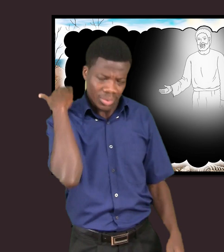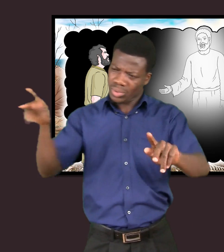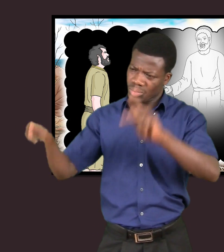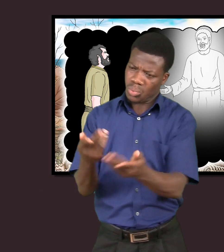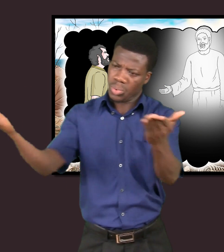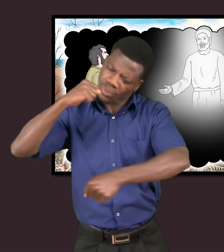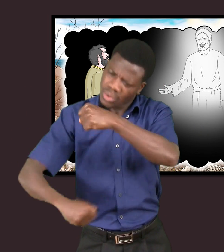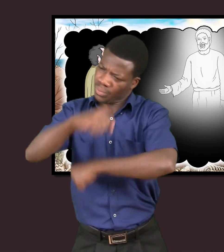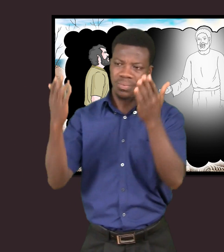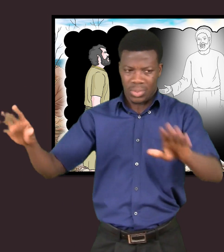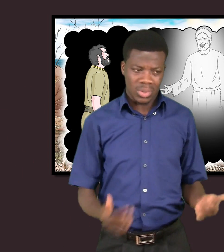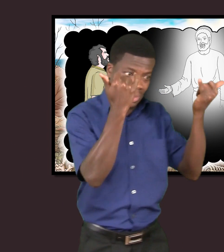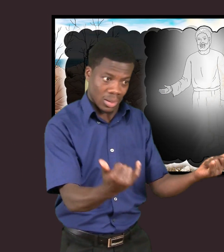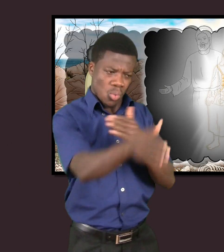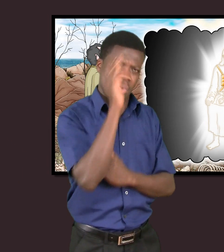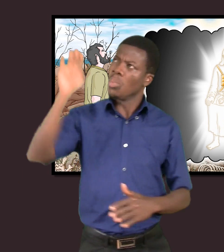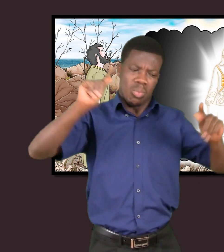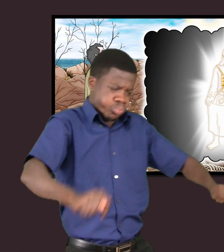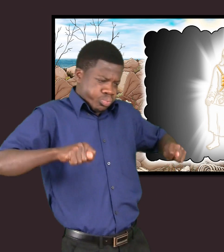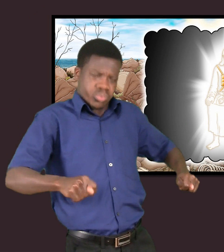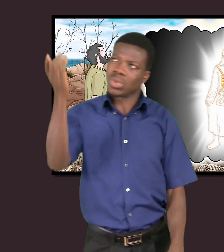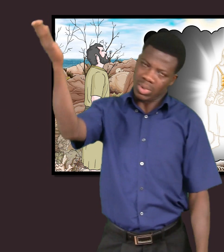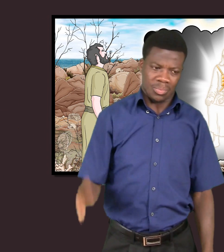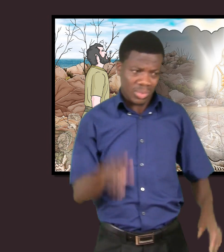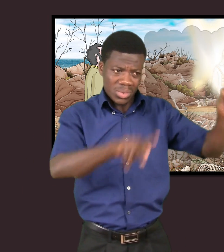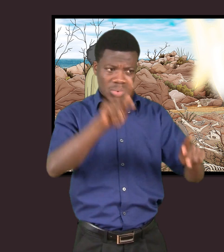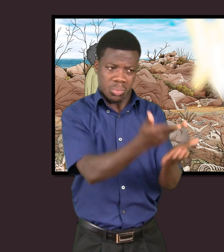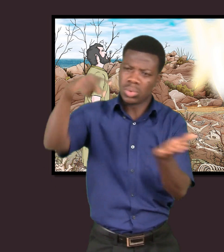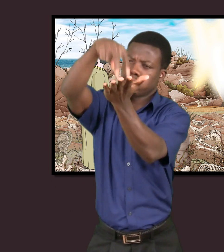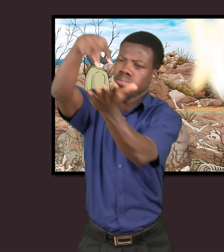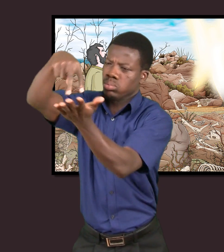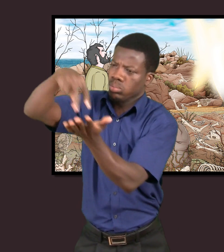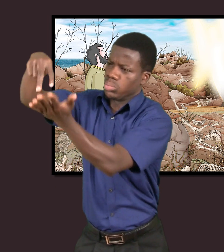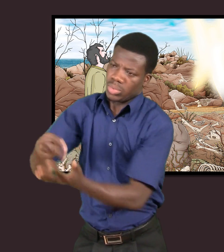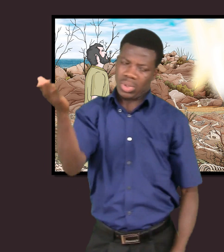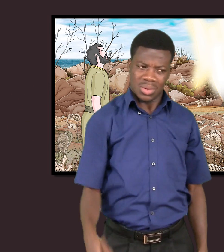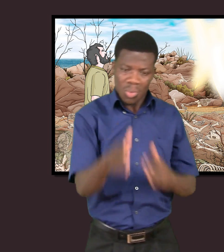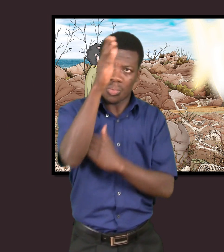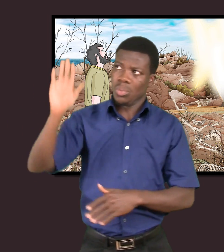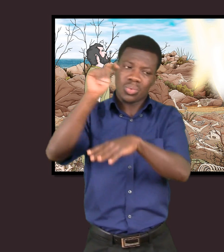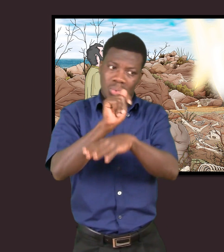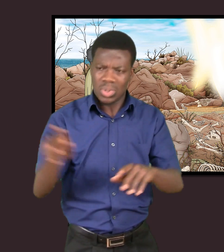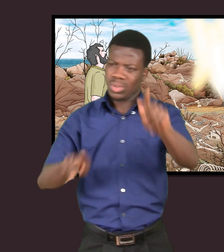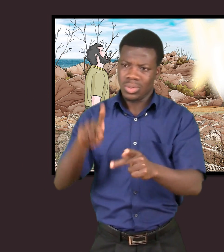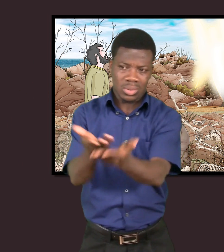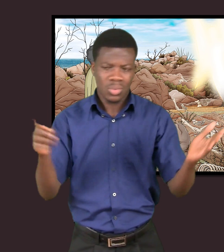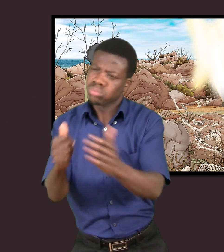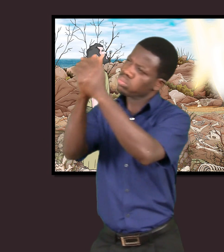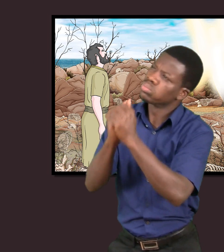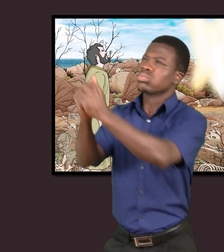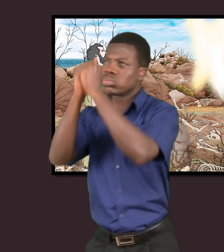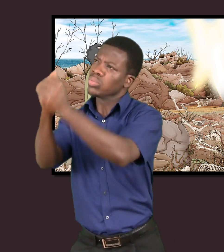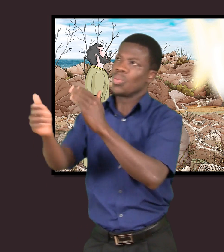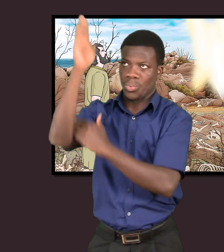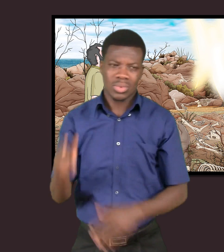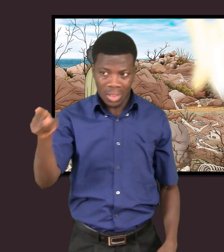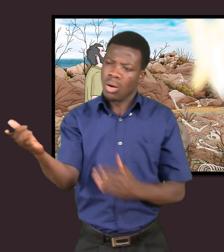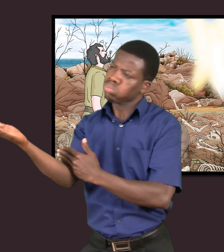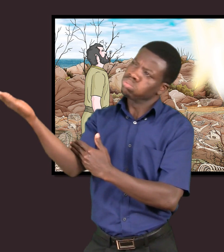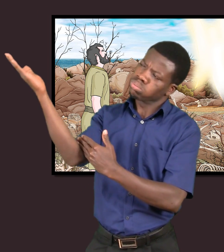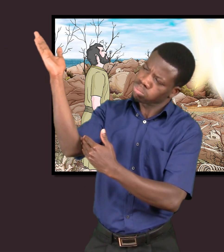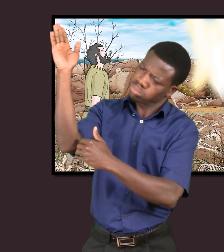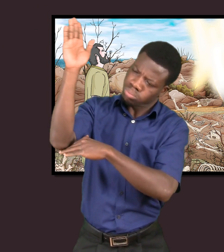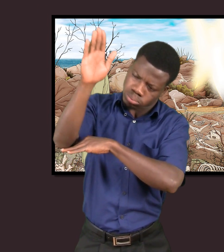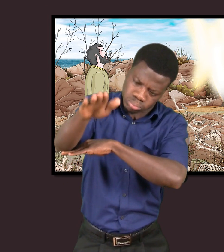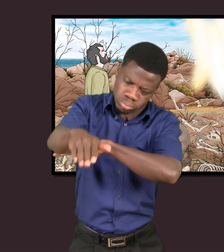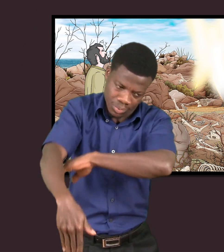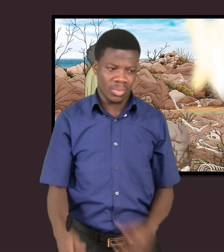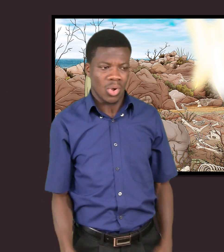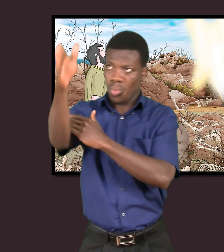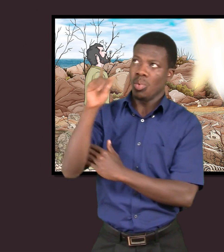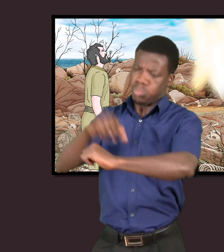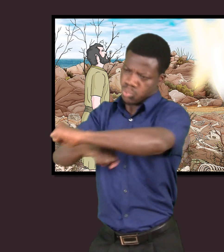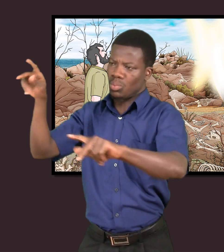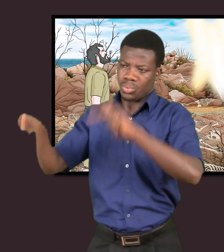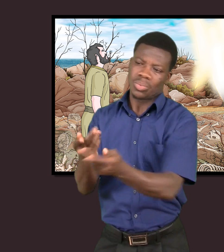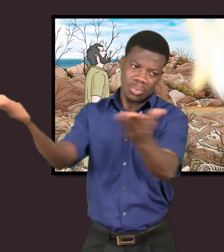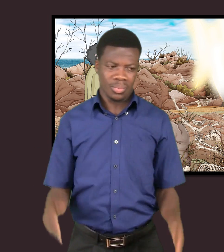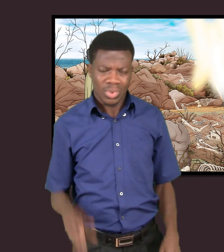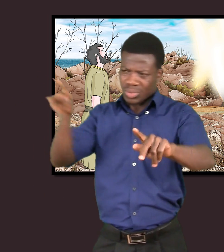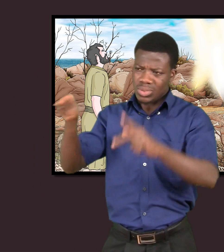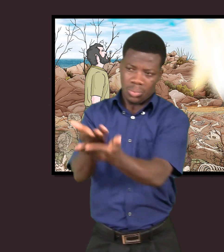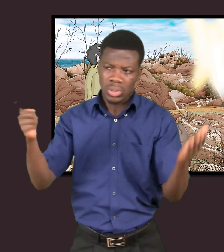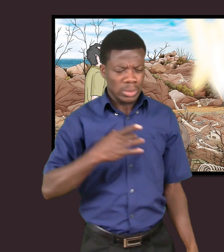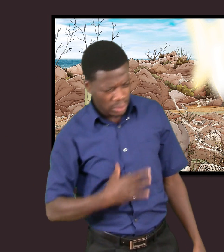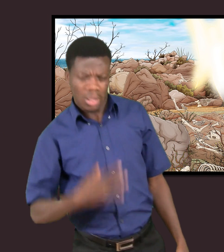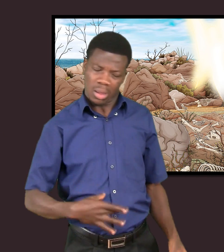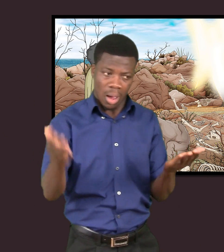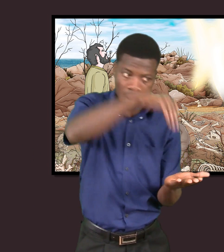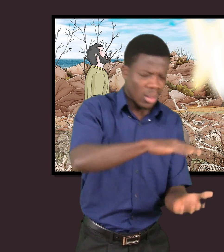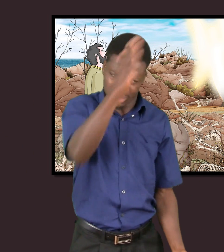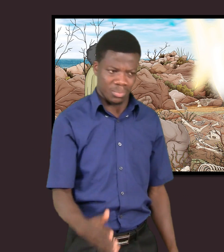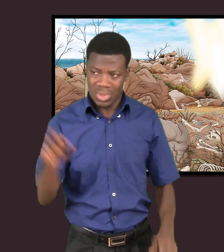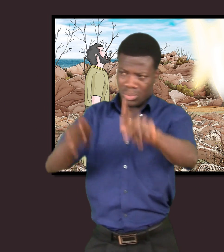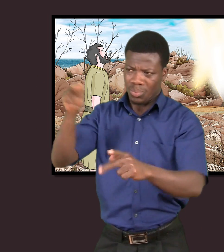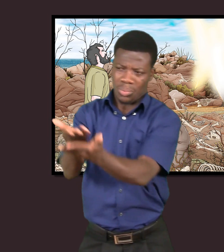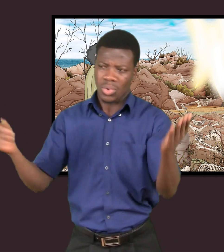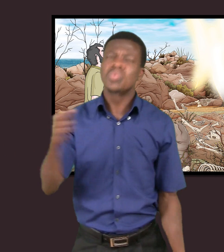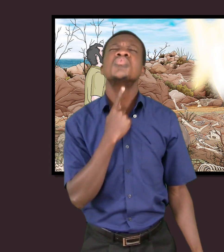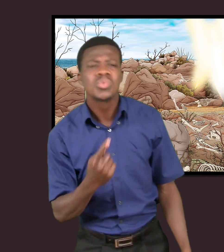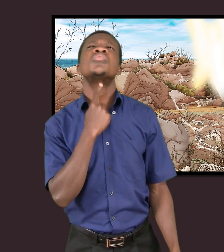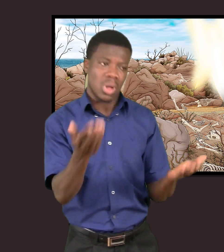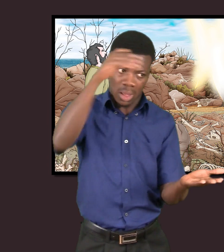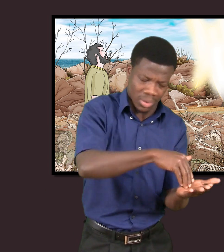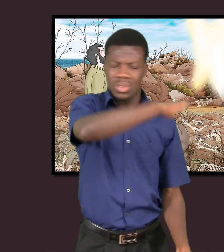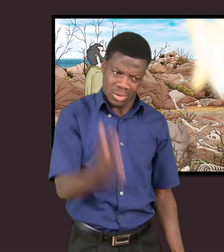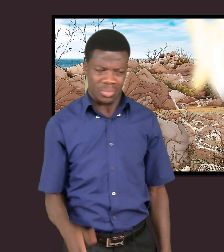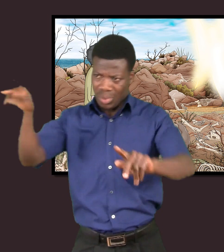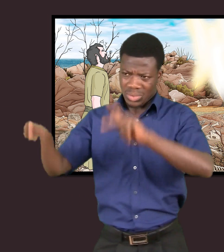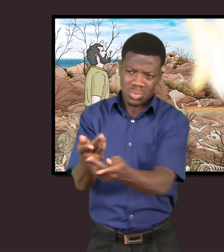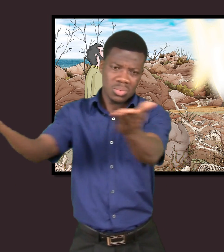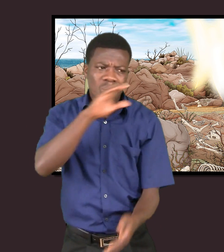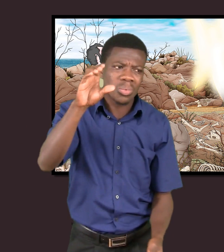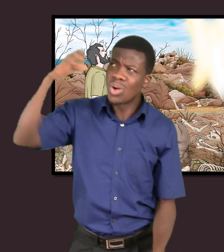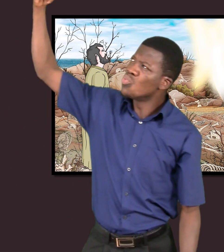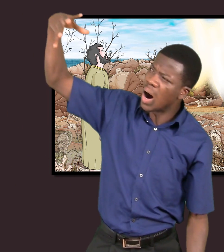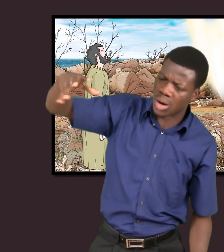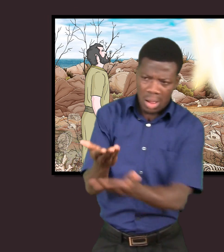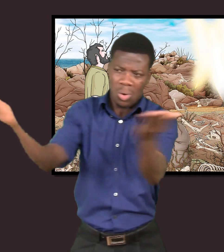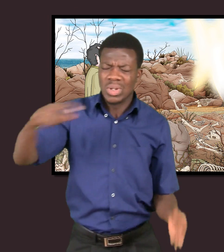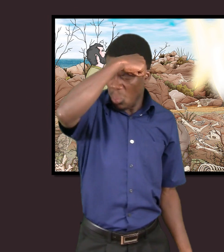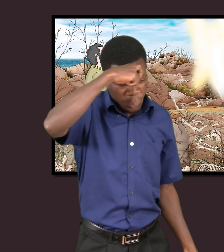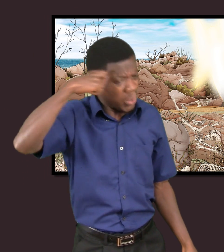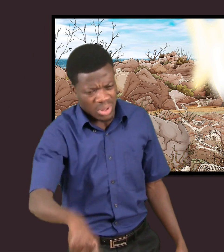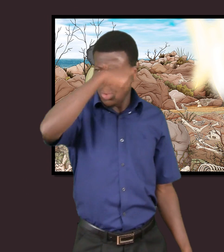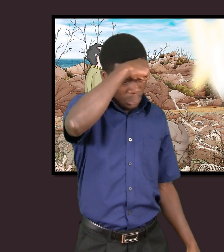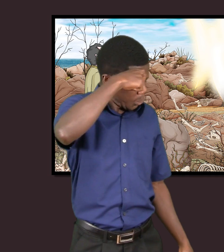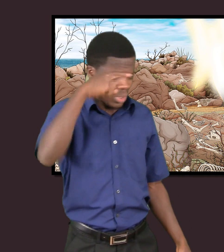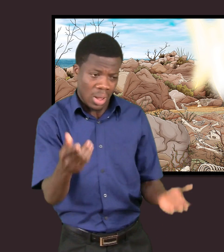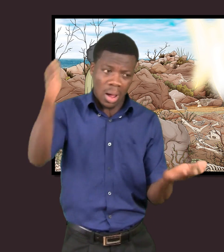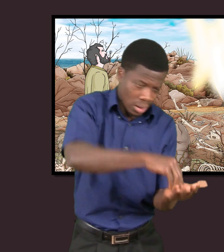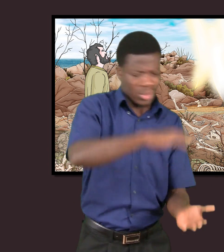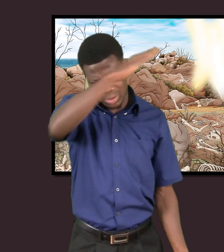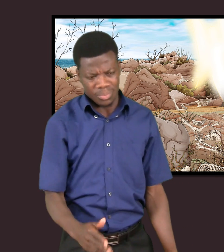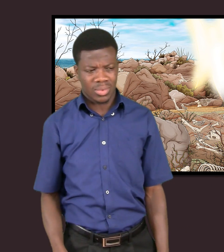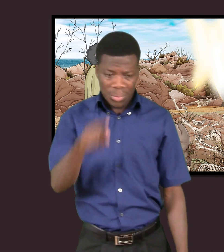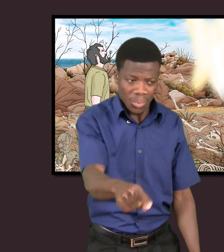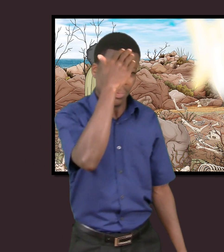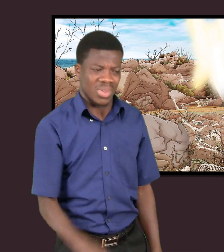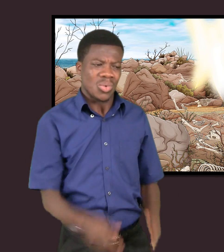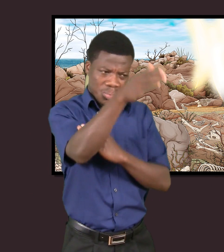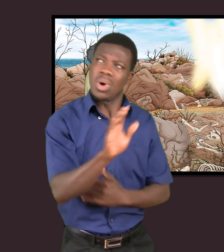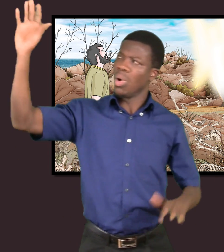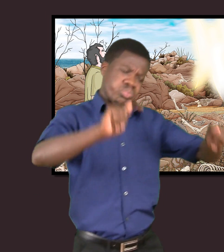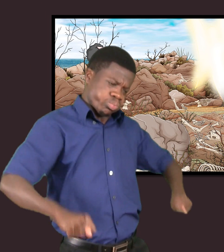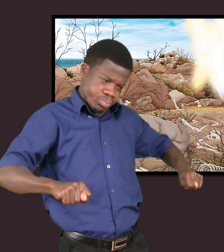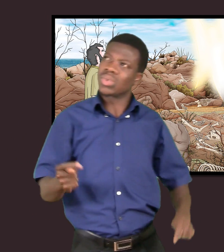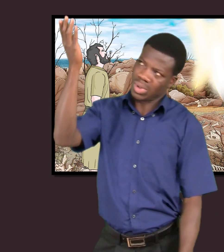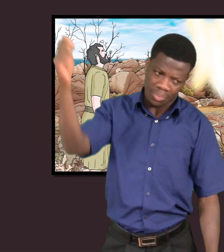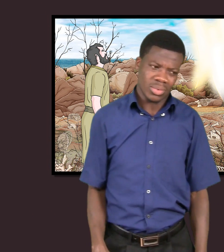For this reason, they are before the throne of God and serve Him day and night in His temple; and the One seated on the throne will spread His tabernacle over them. ‘Never again will they hunger, and never will they thirst;